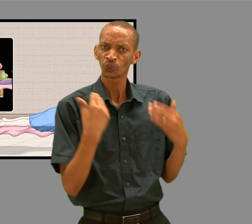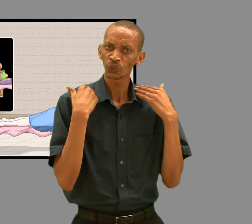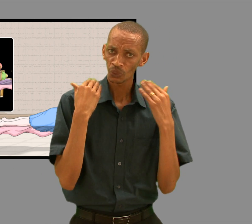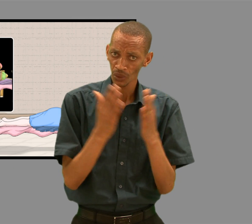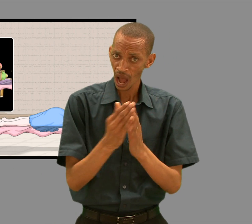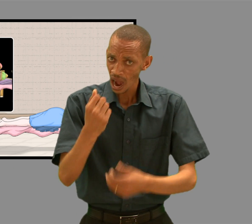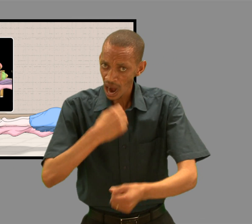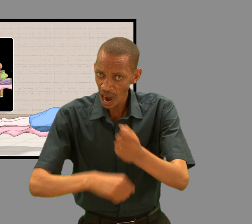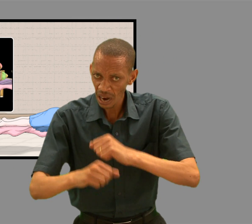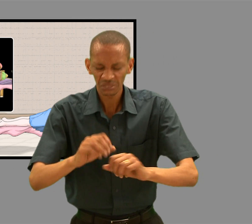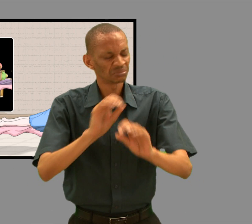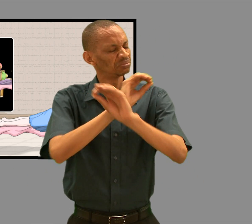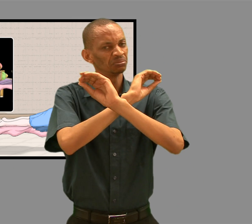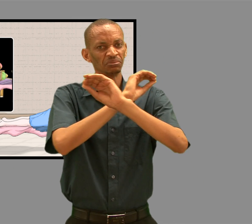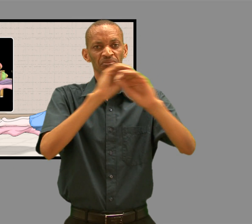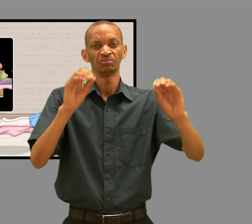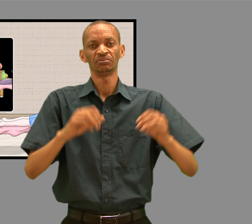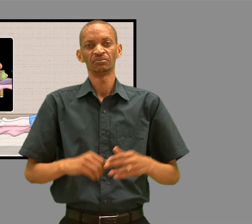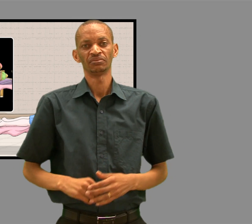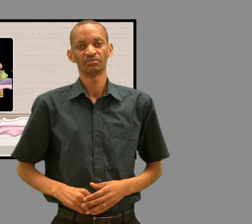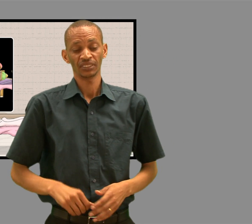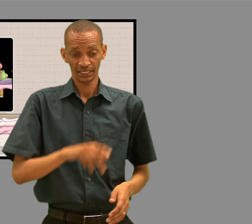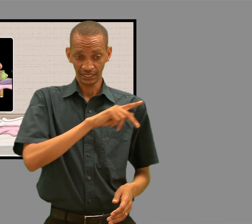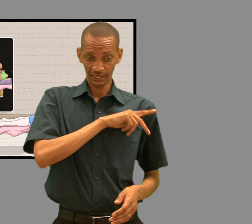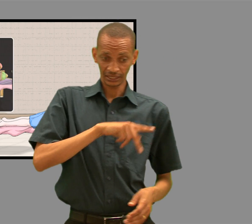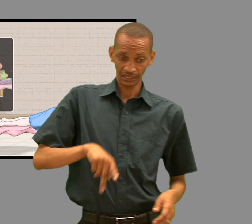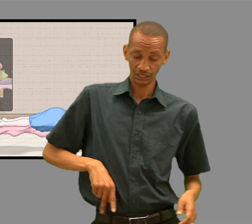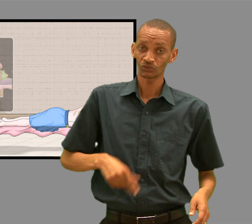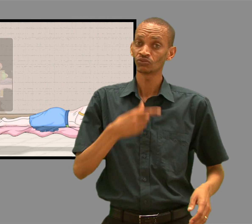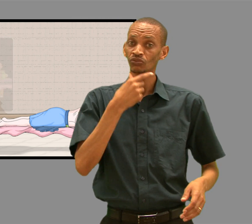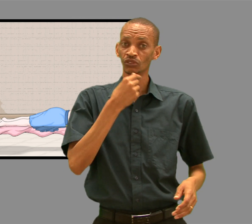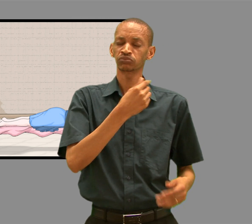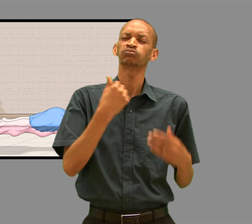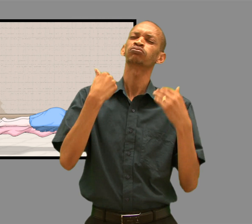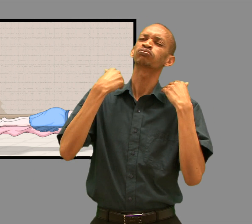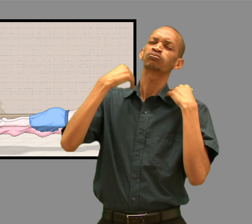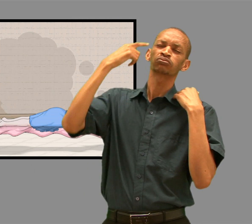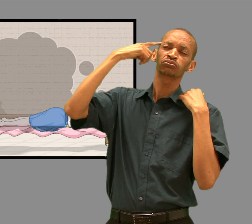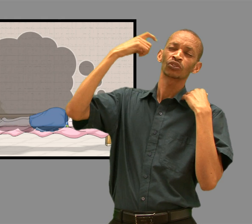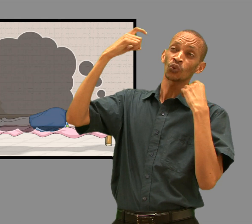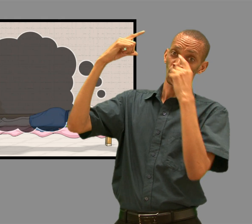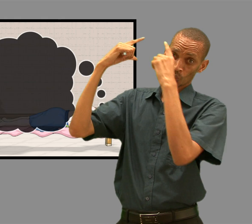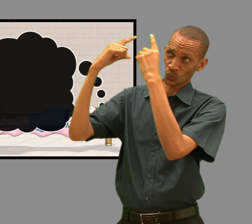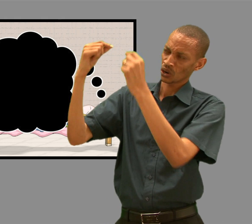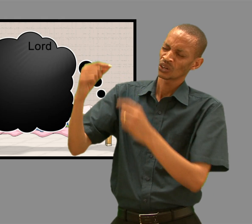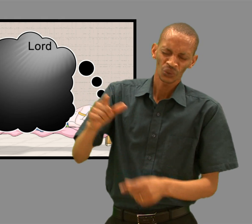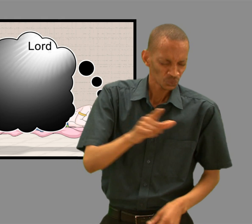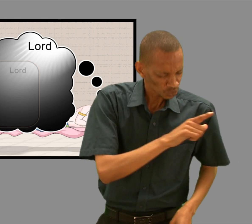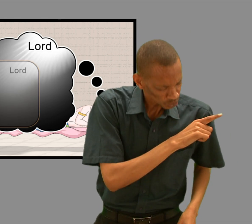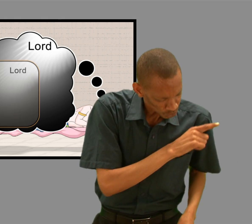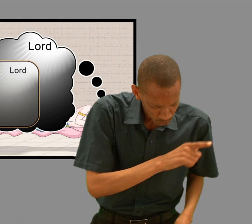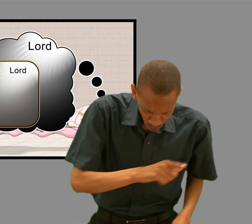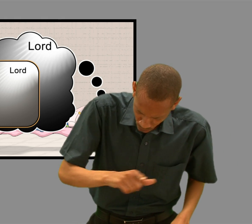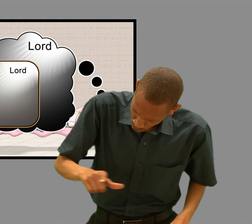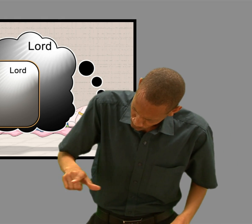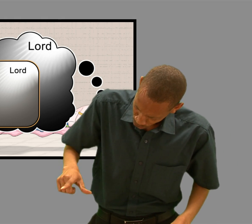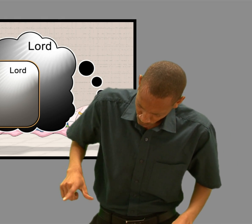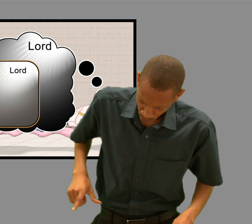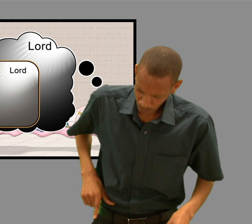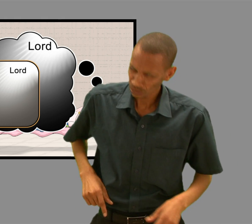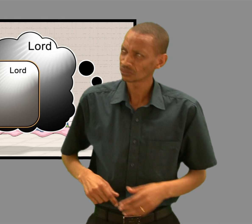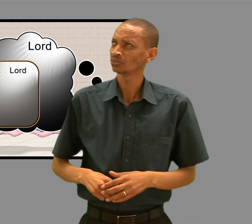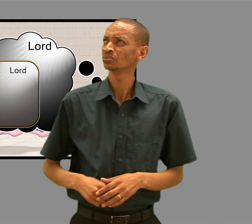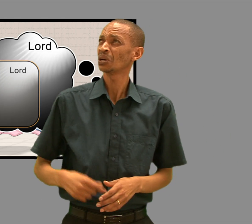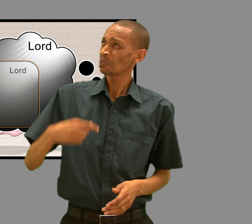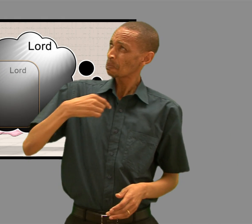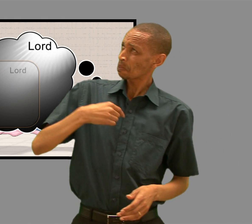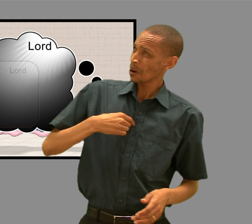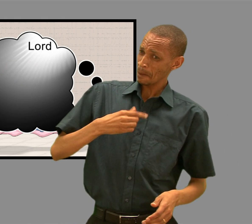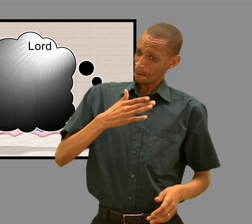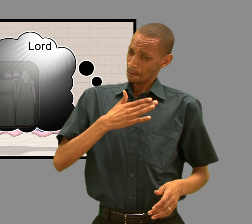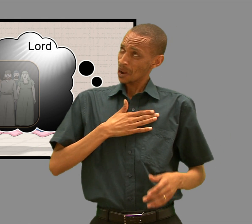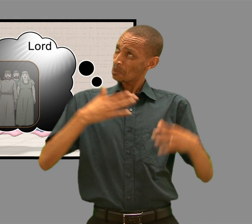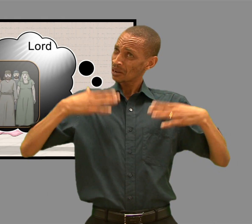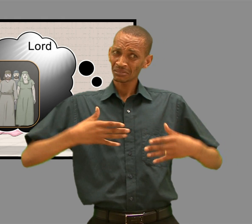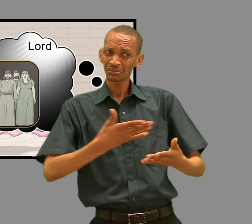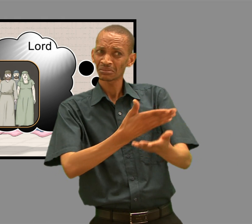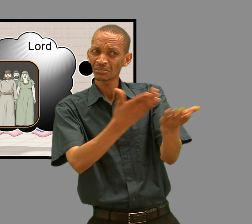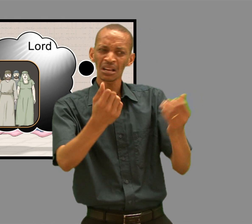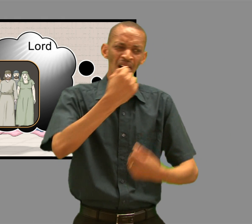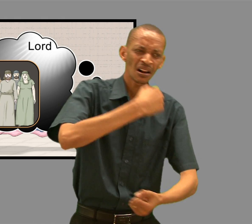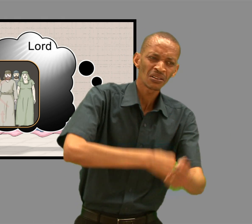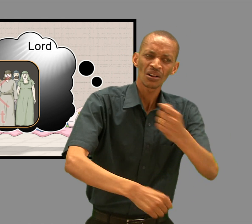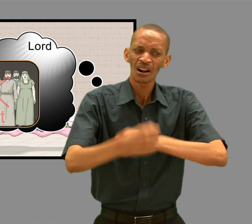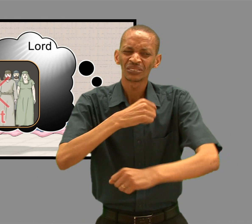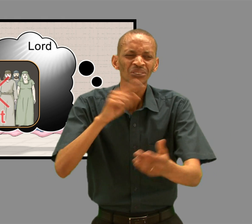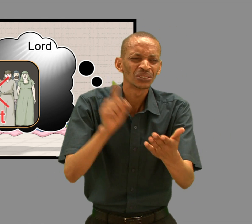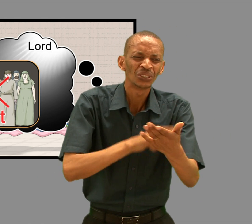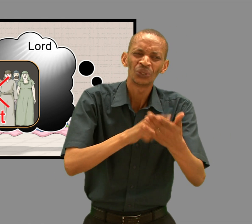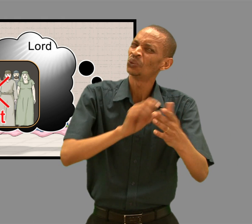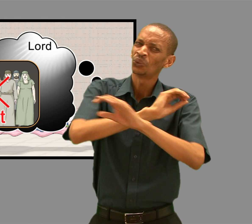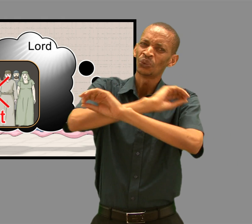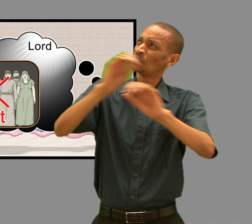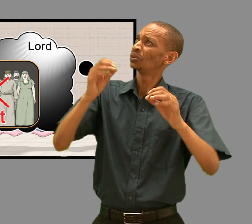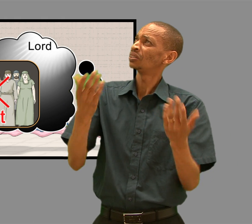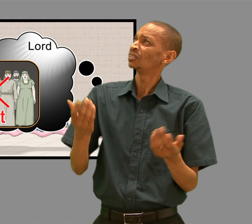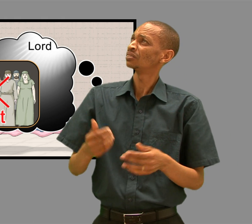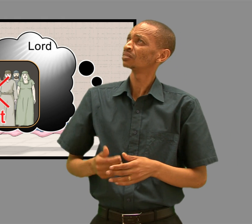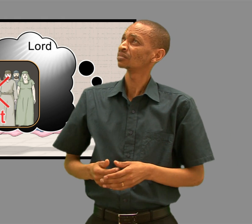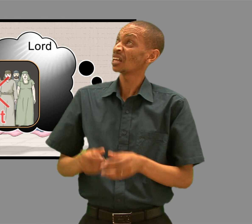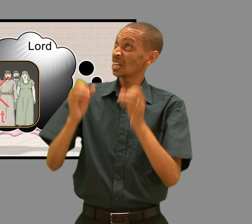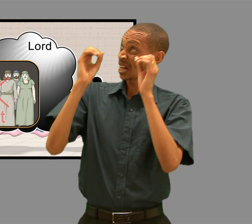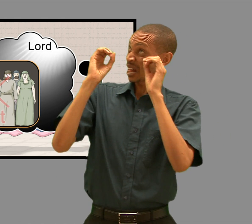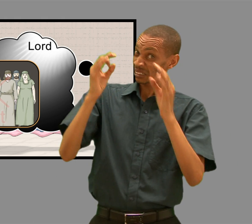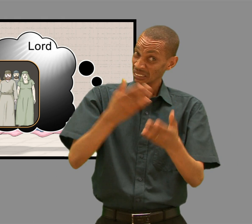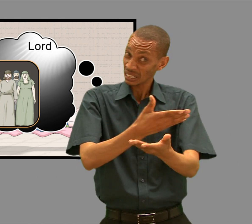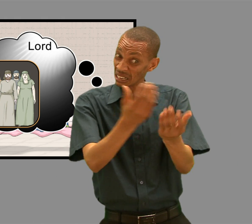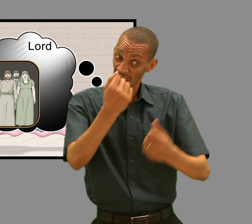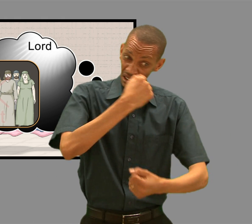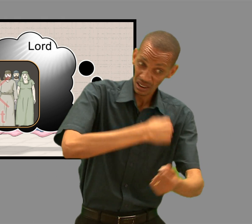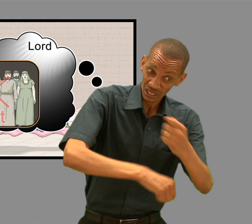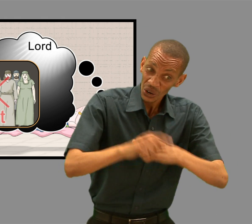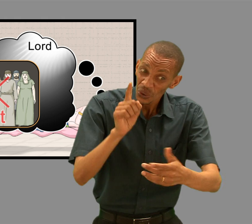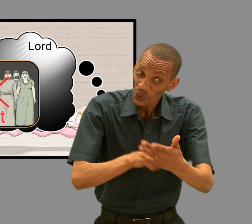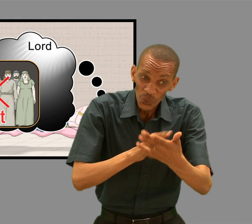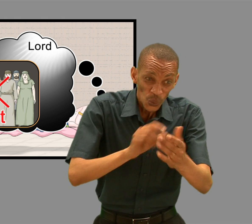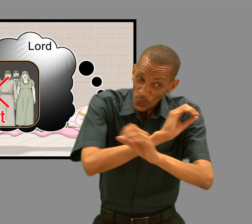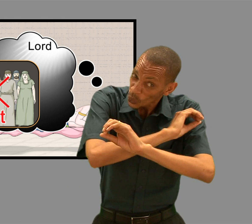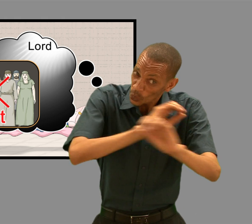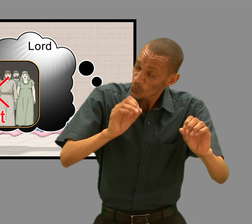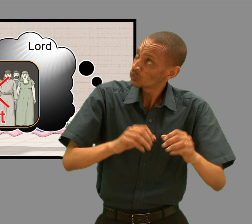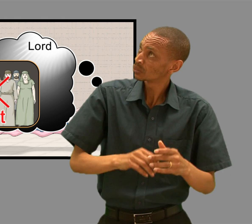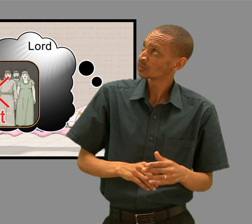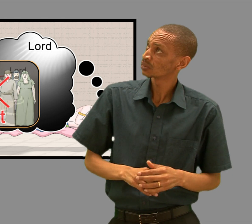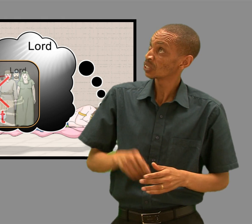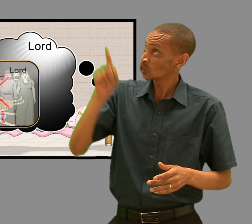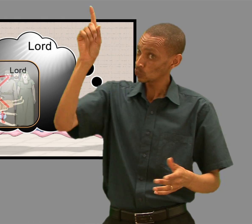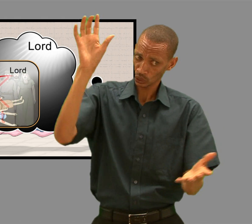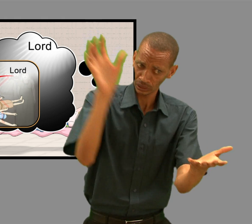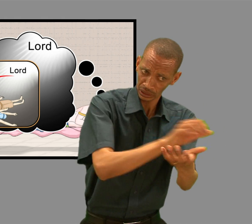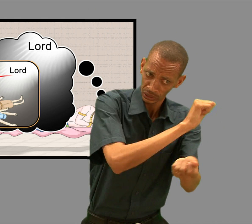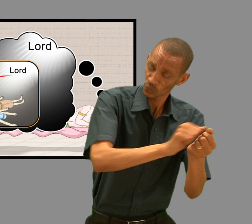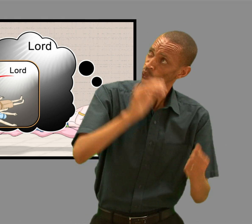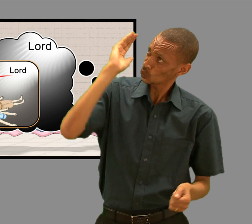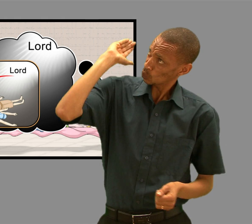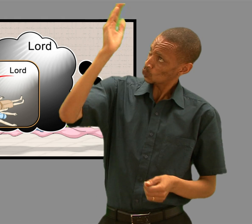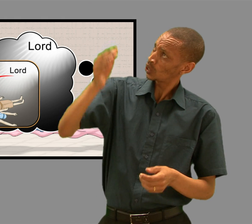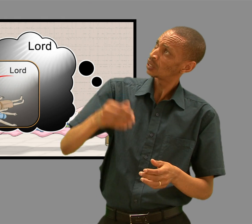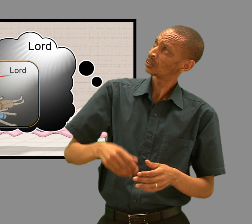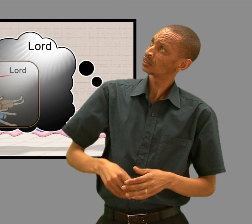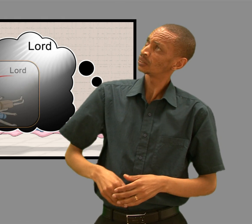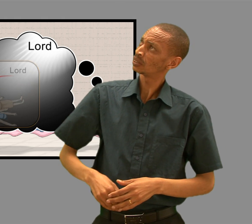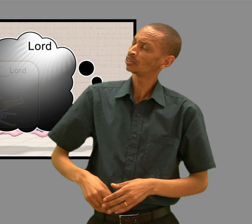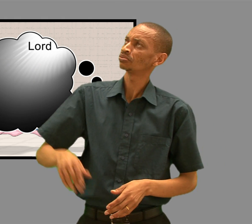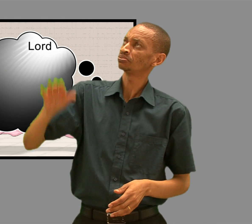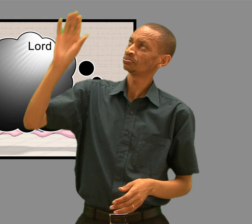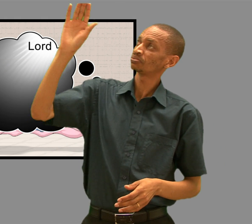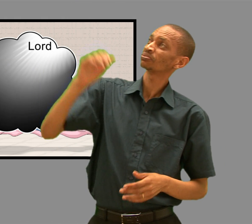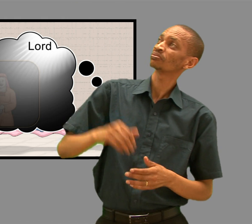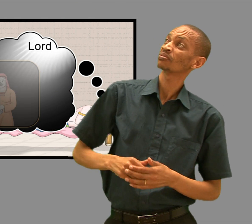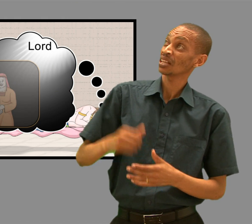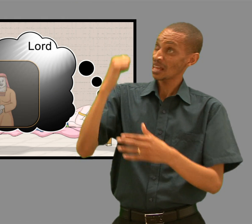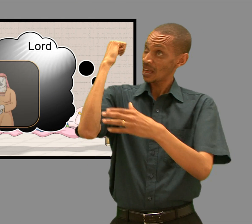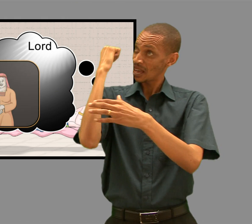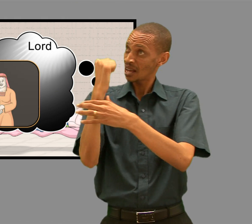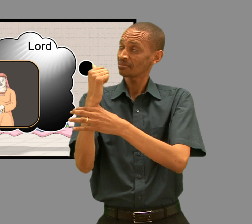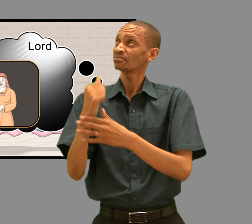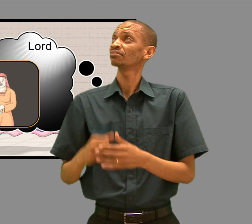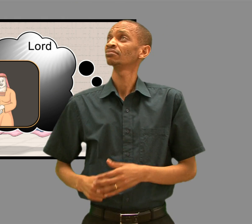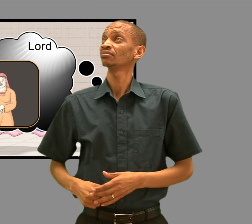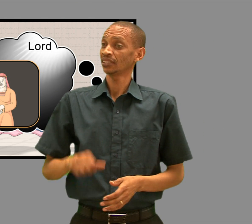Now Abimelech had not gone near her, so he replied, “Lord, would You destroy a nation even though it is innocent?